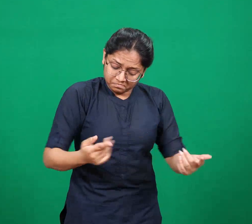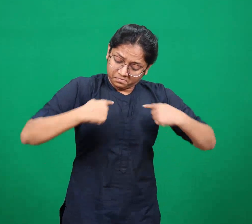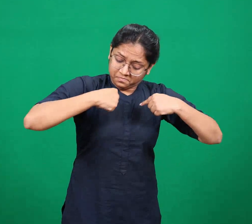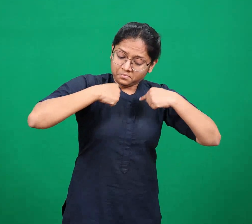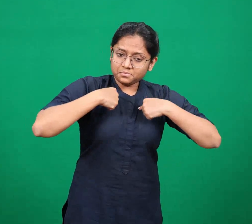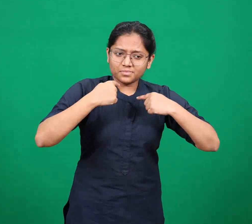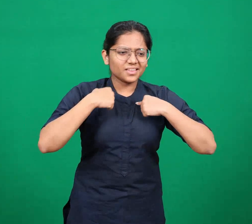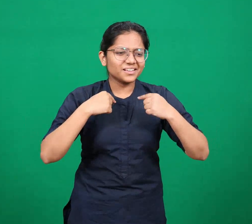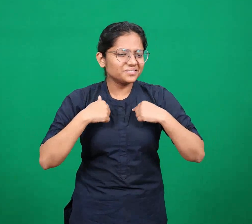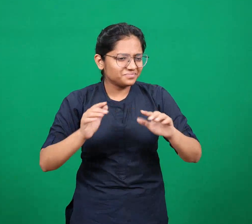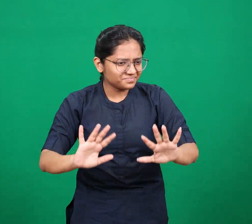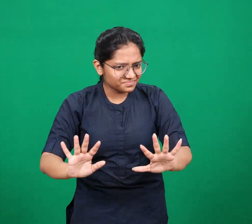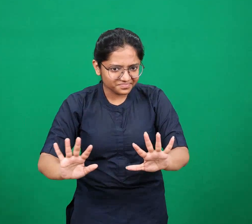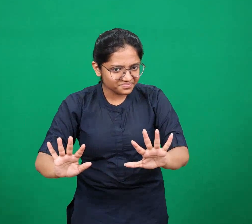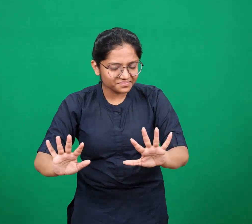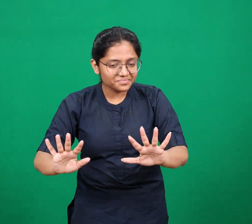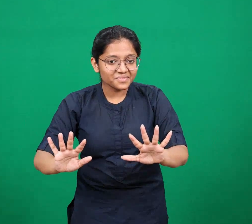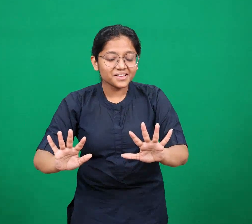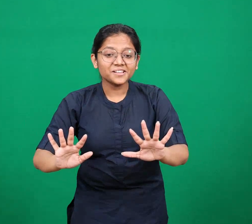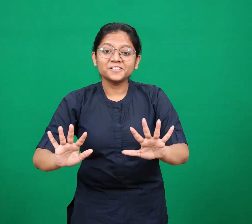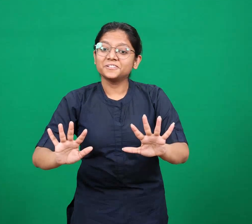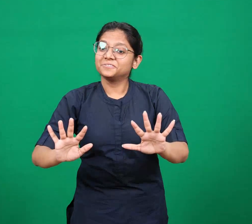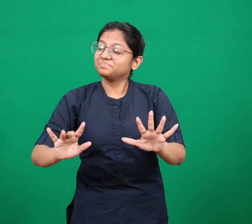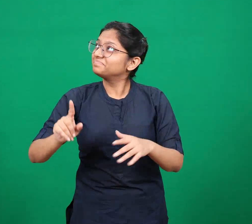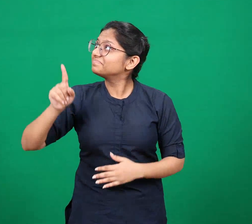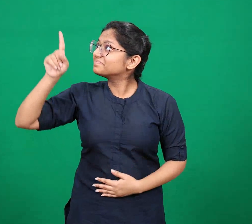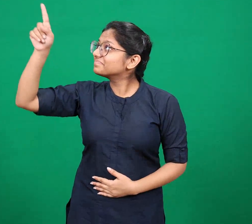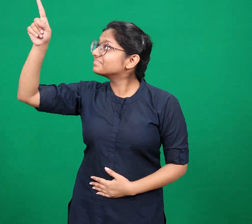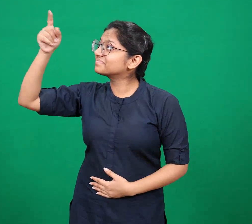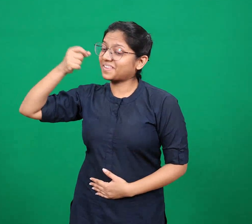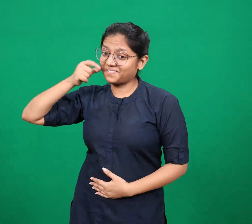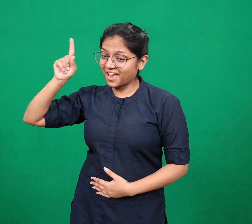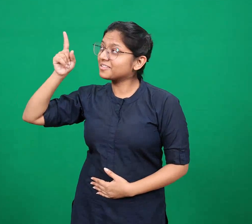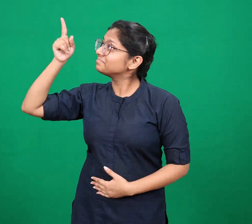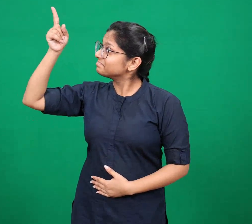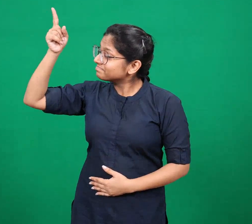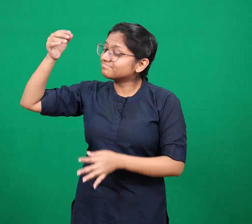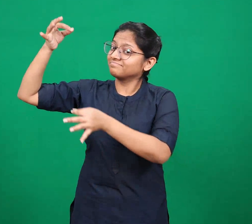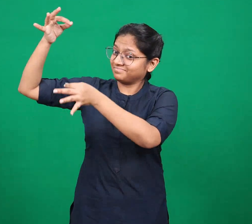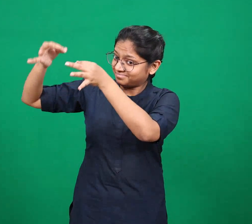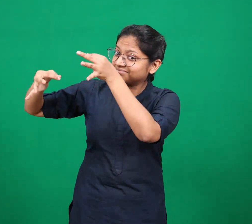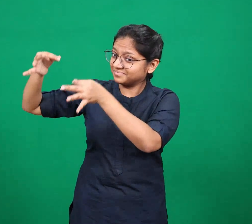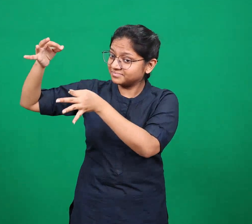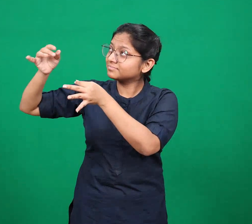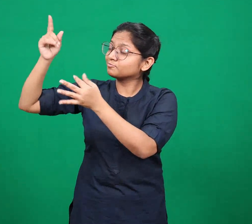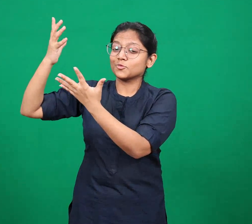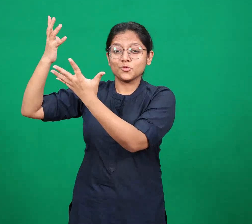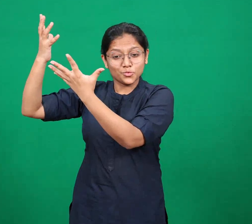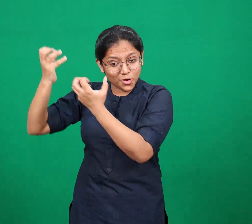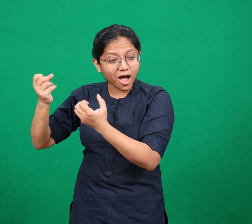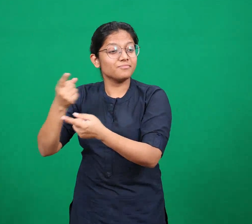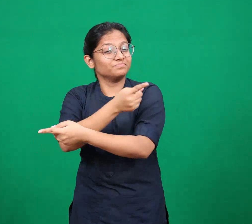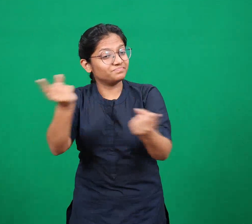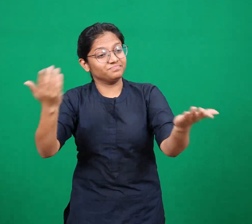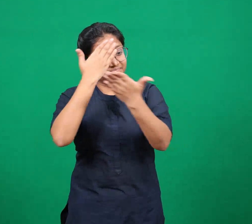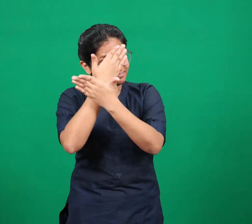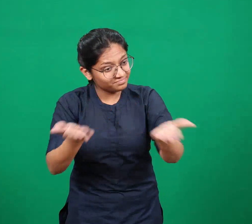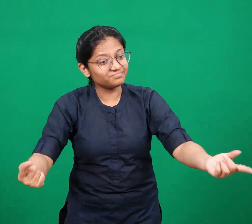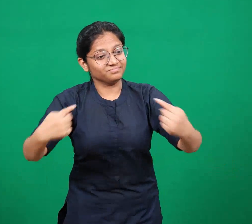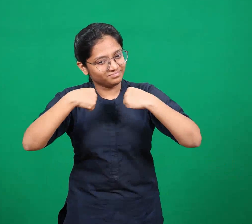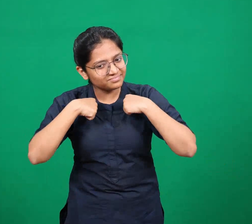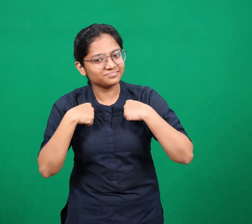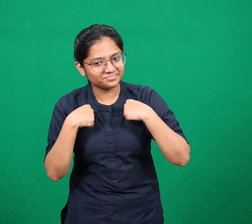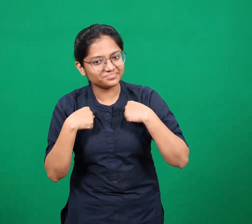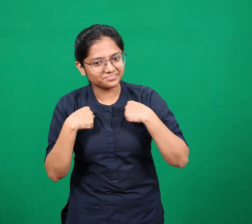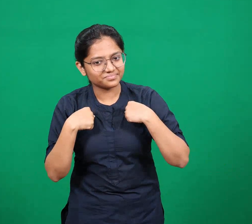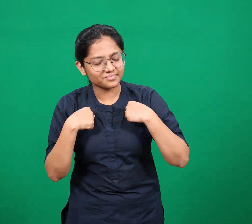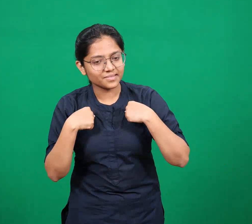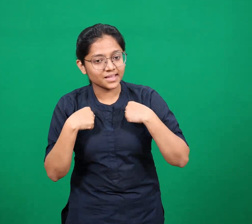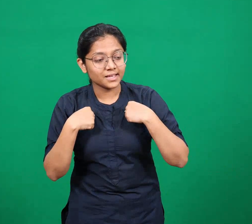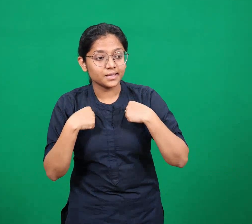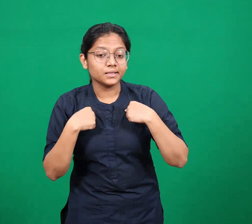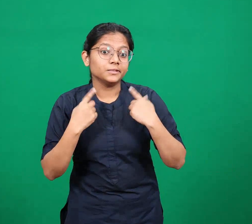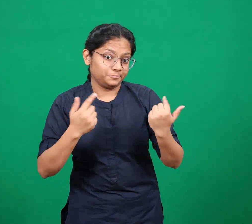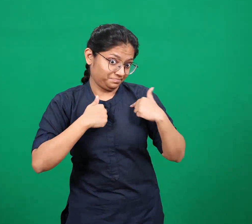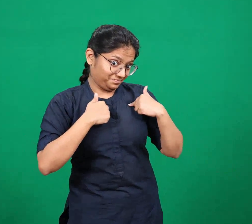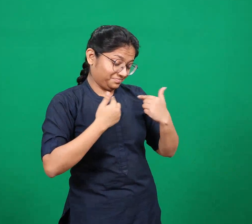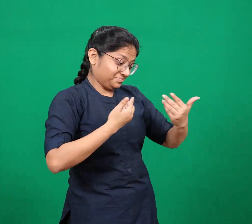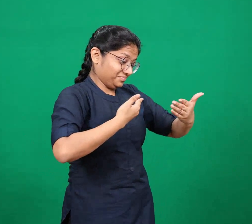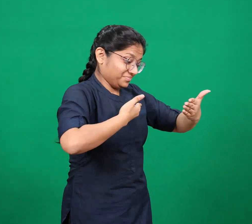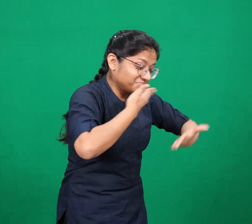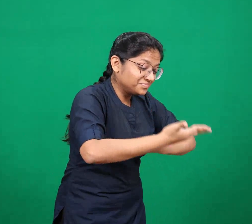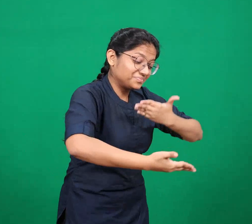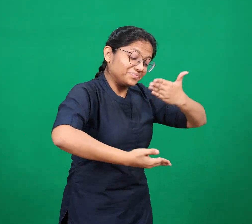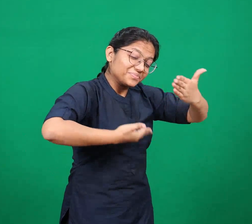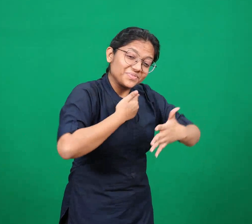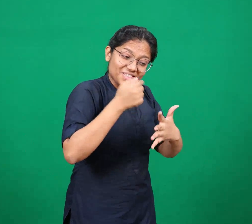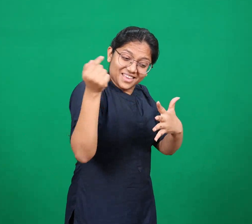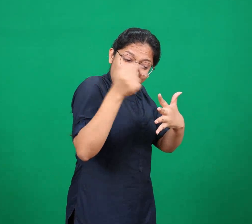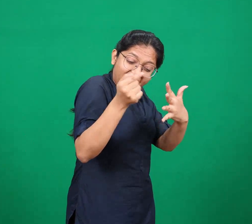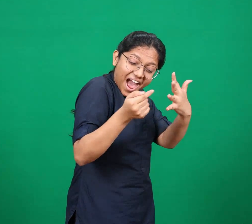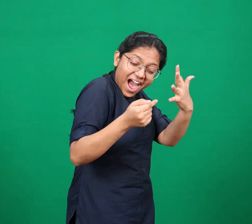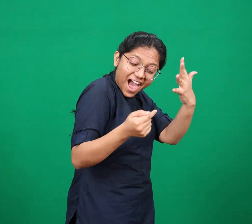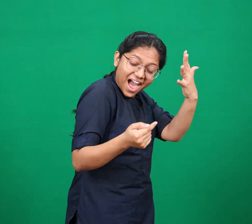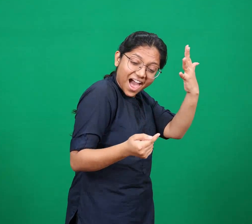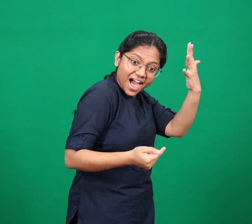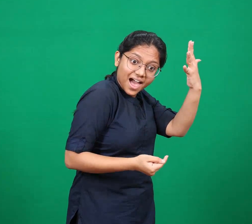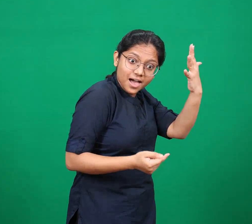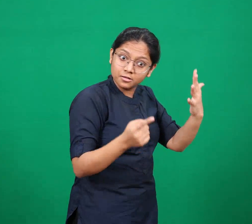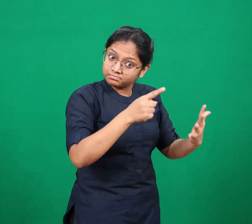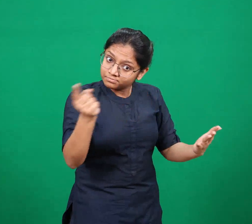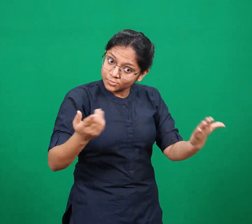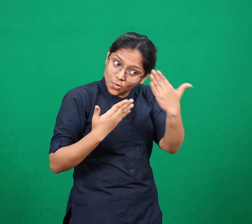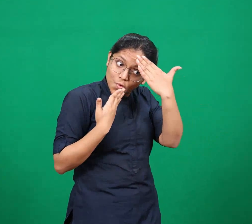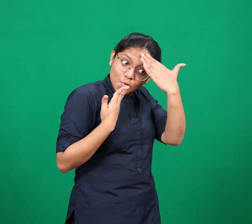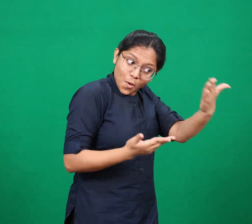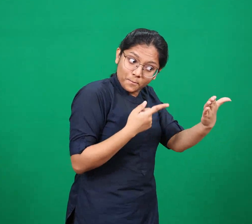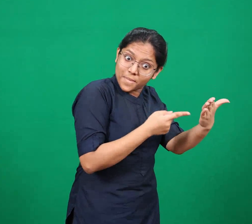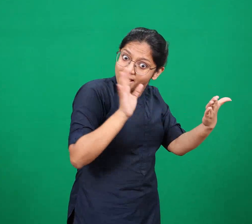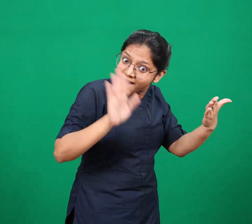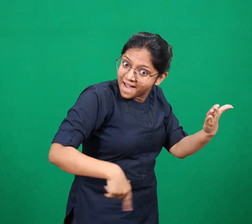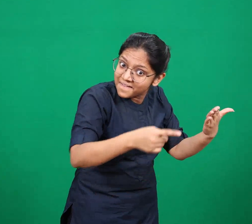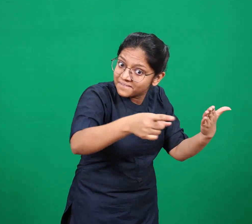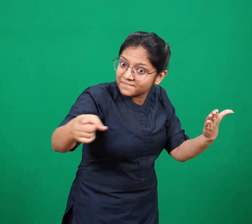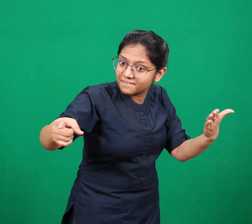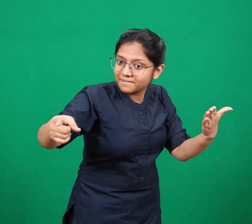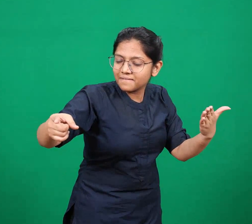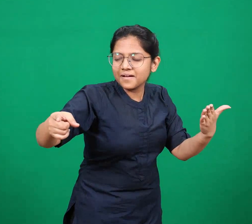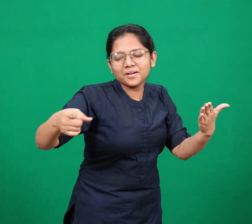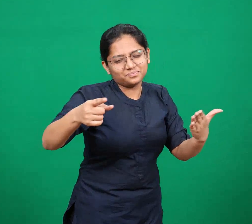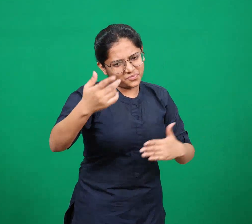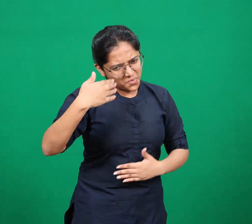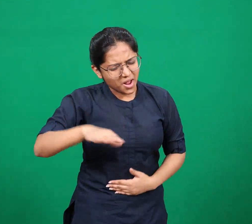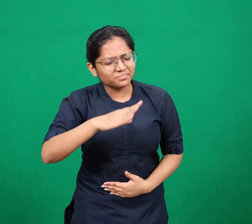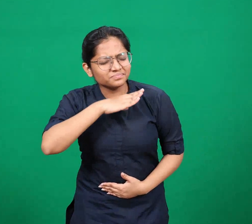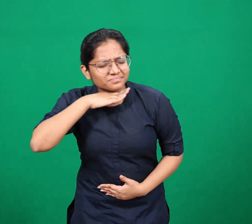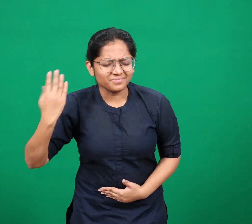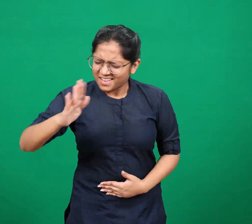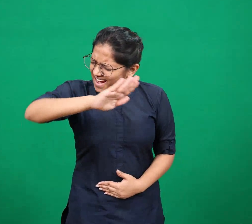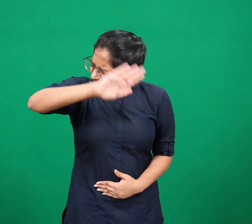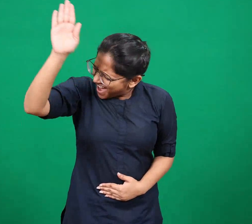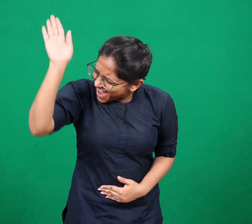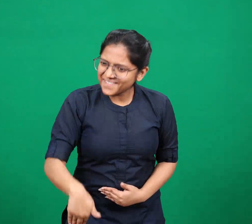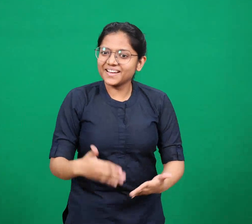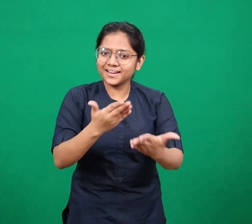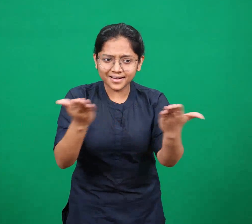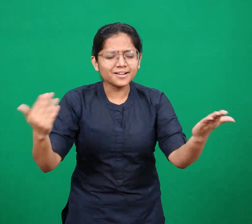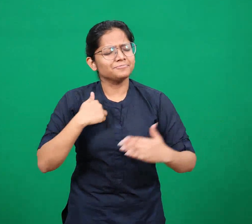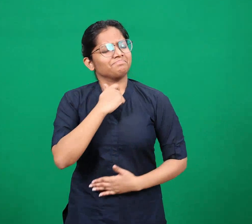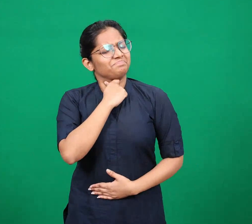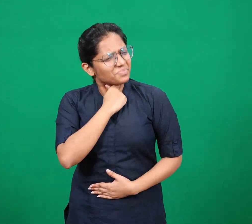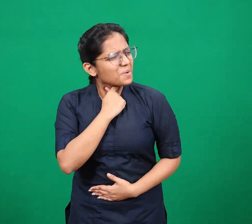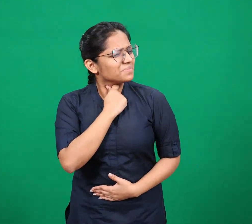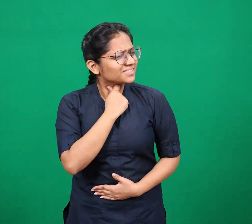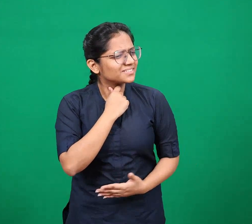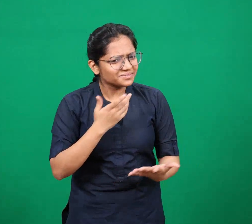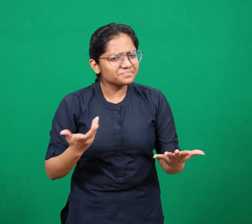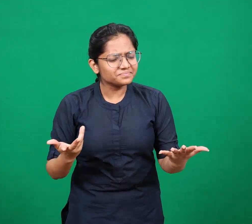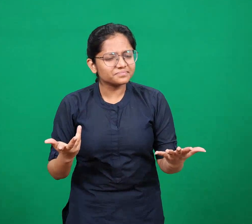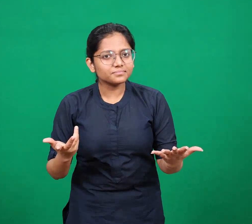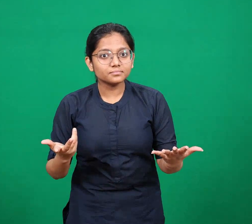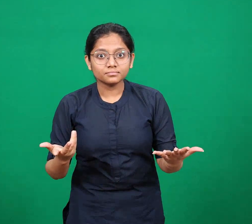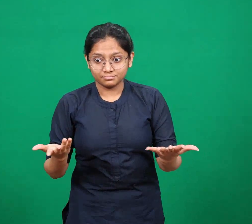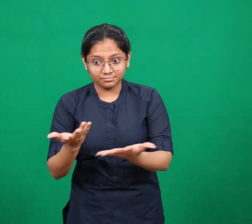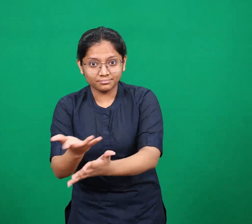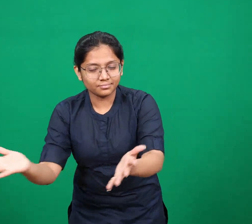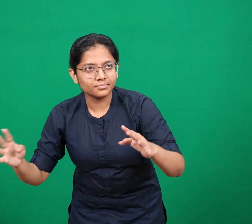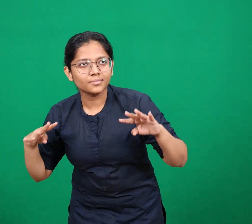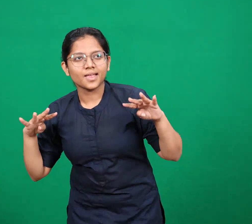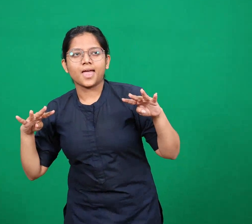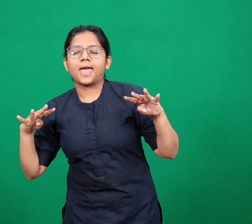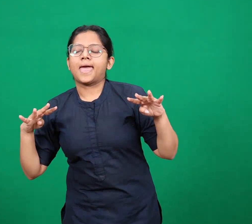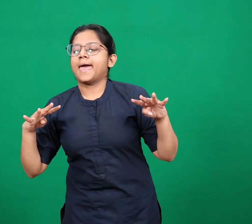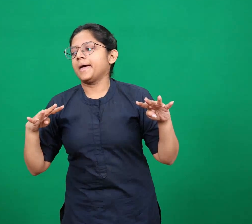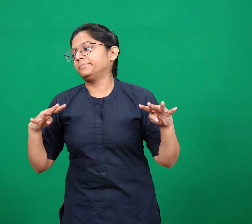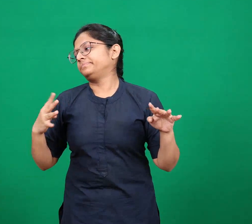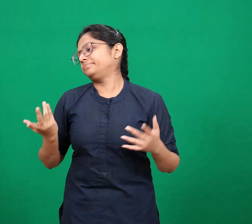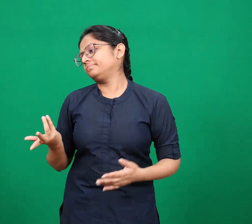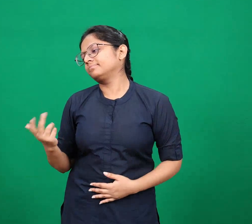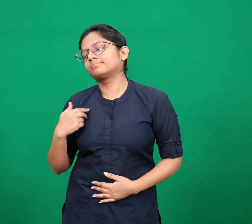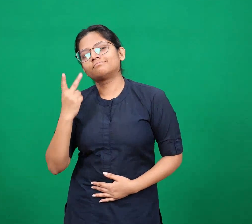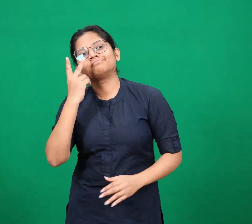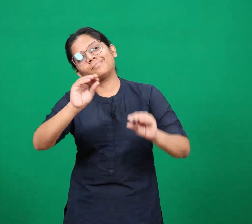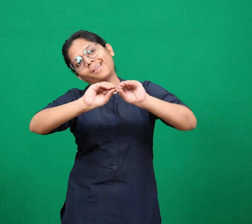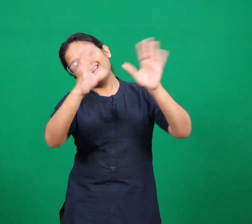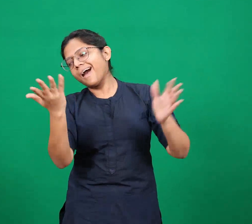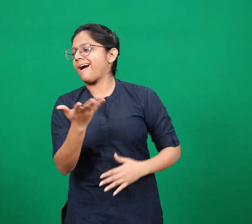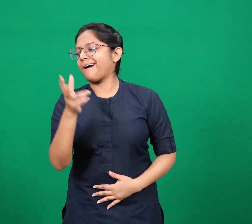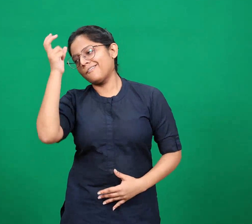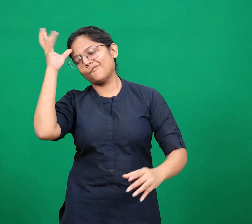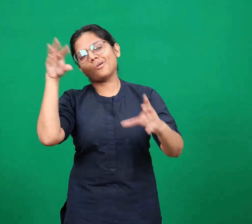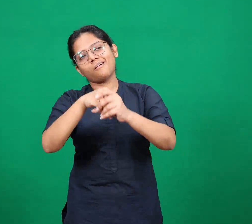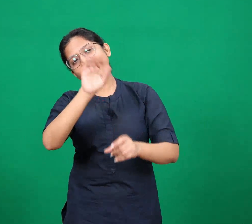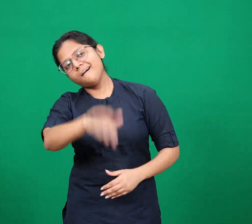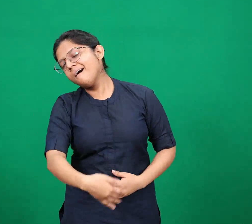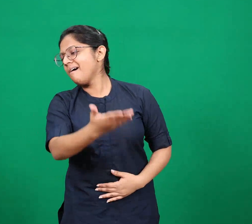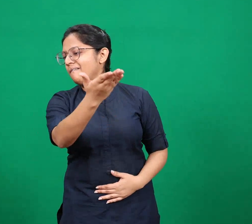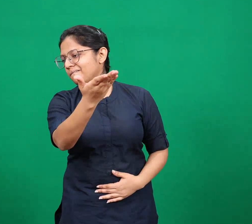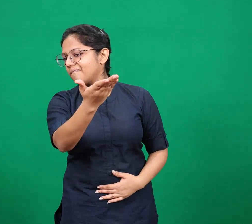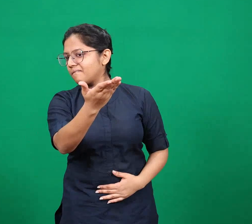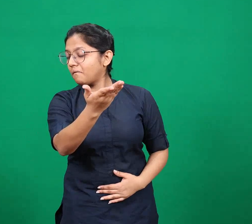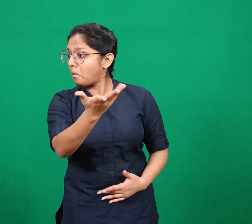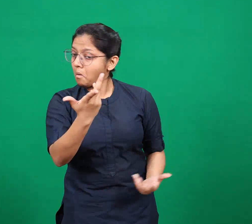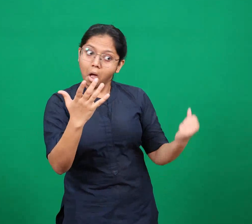There is One who seeks it, and He is the Judge. Truly, truly, I tell you, if anyone keeps My word, he will never see death."